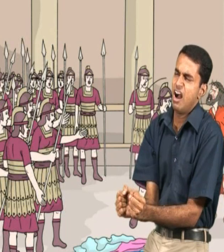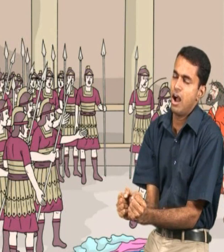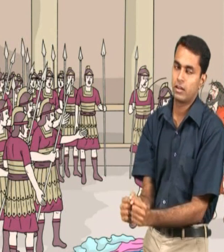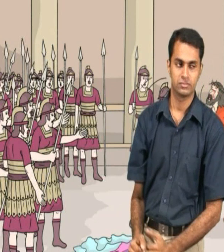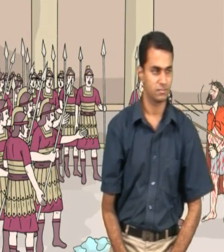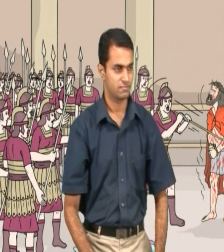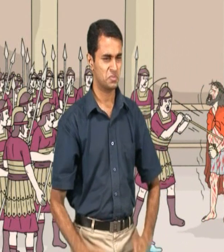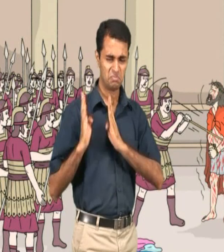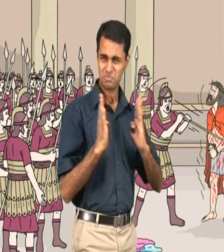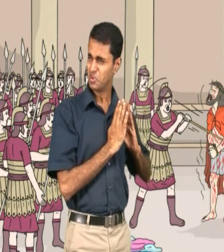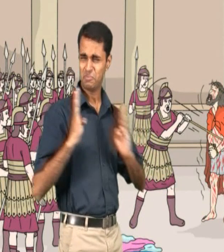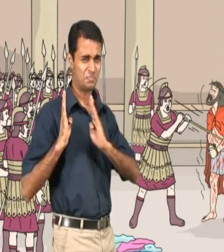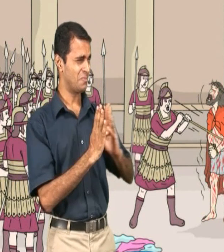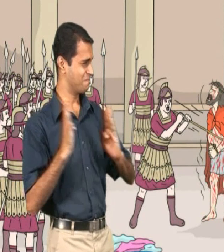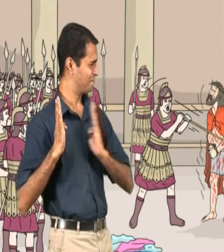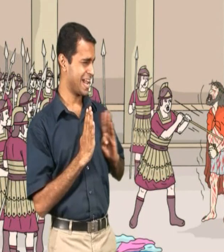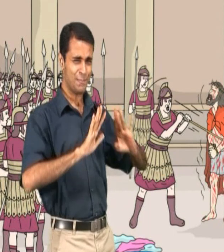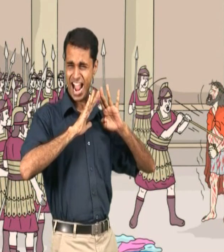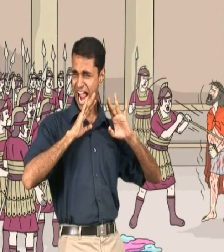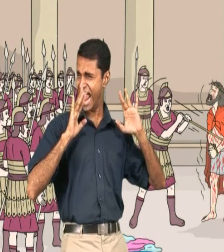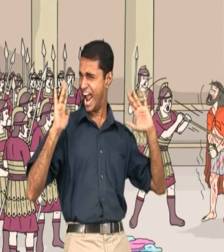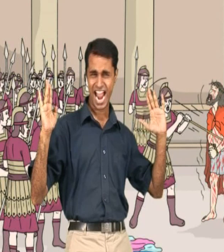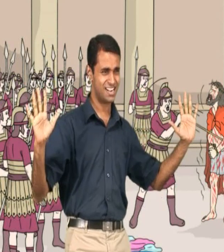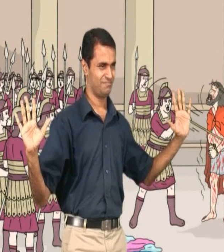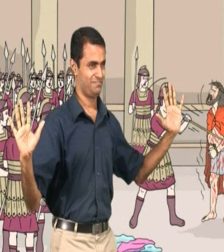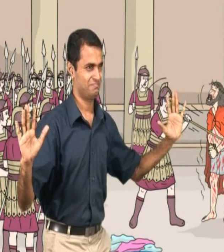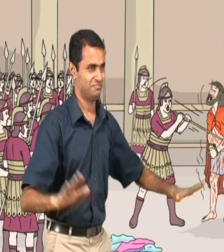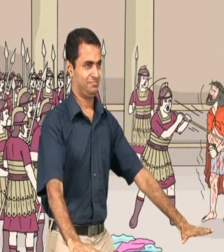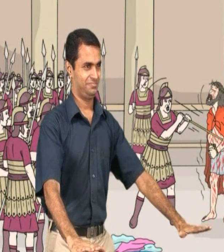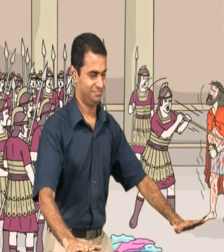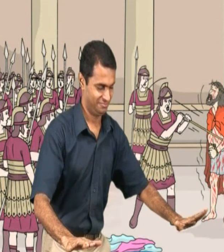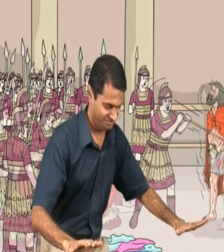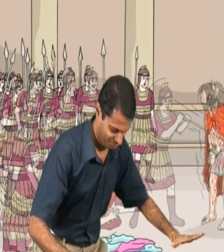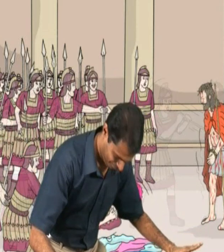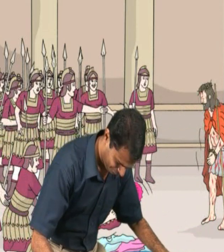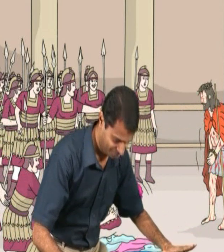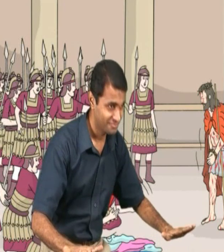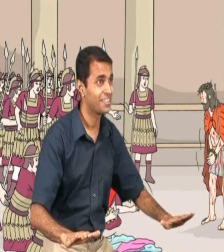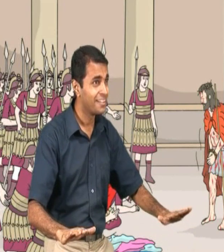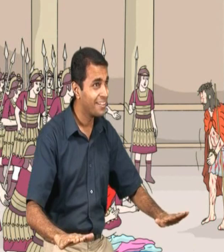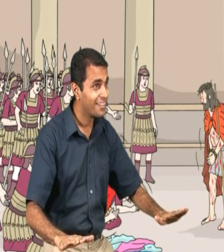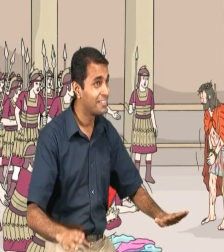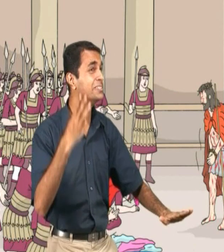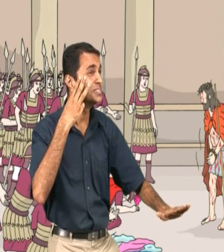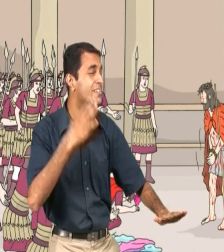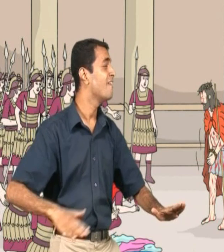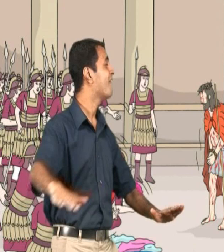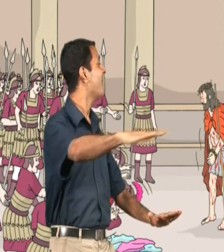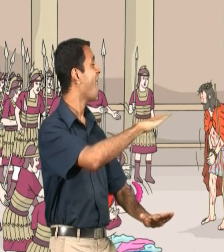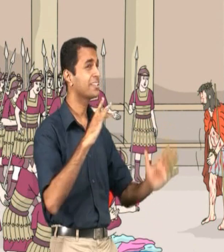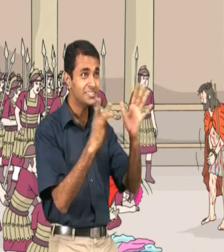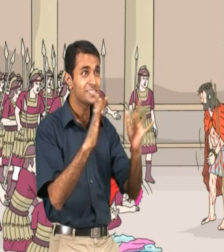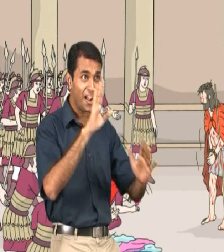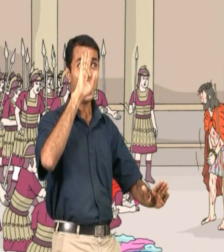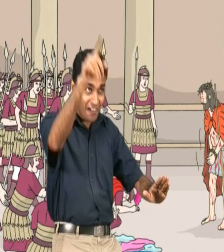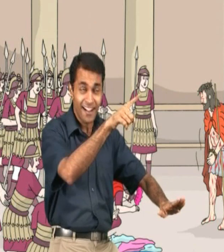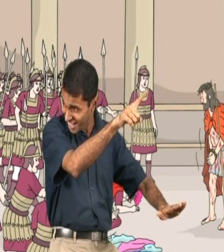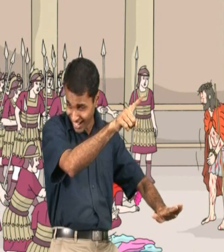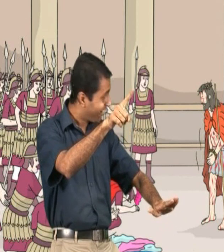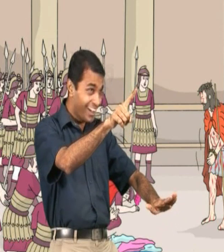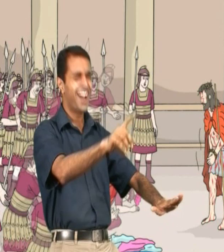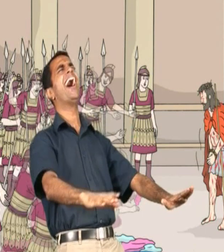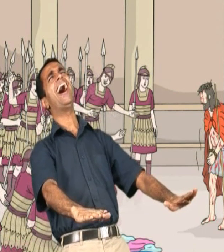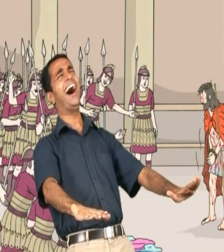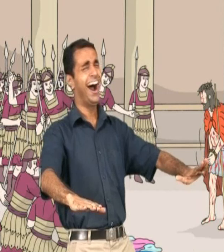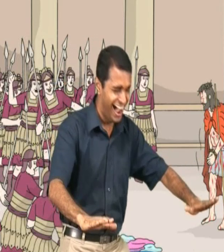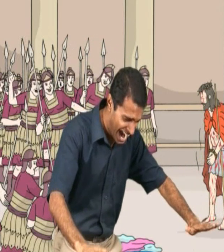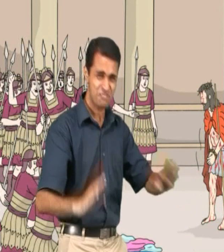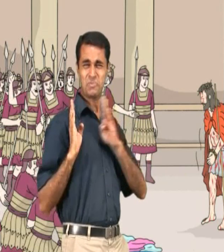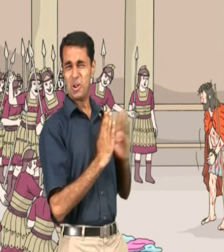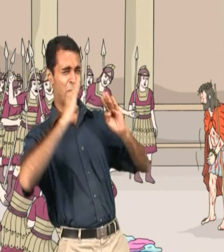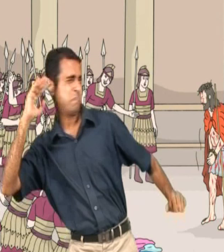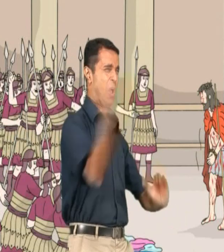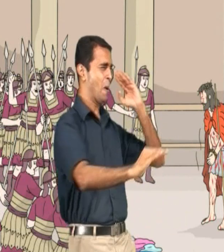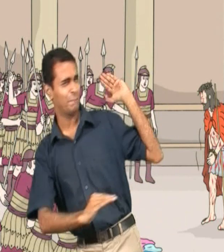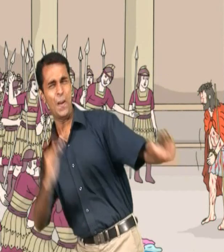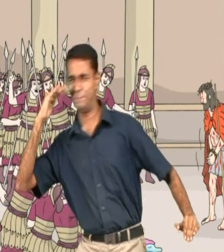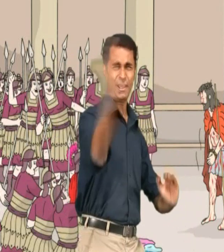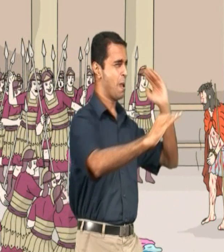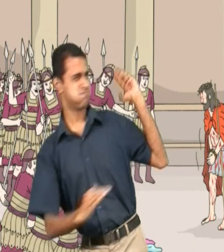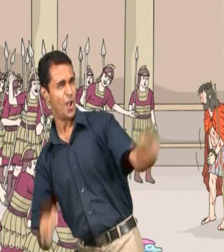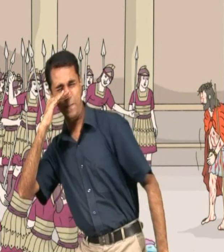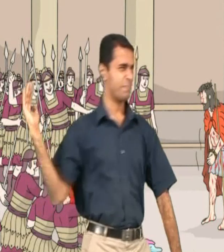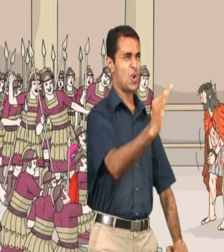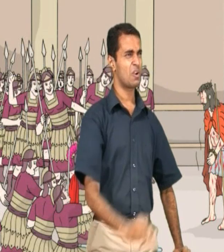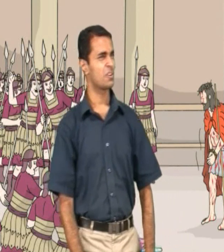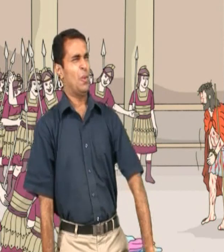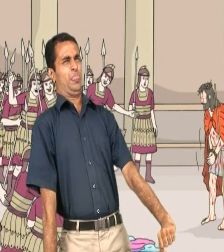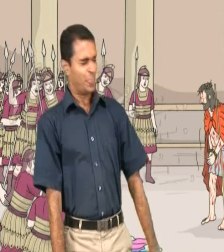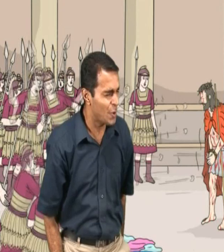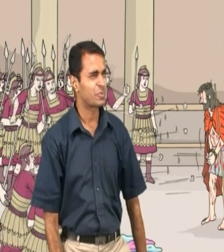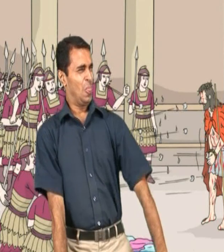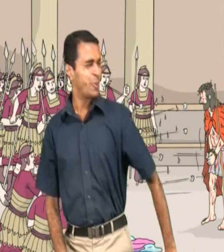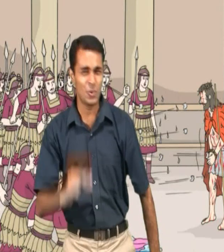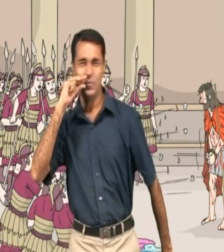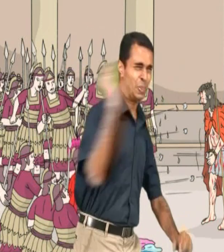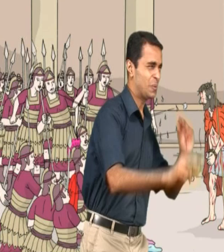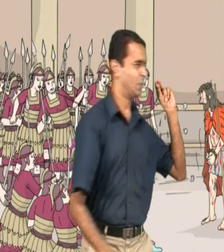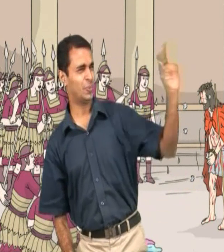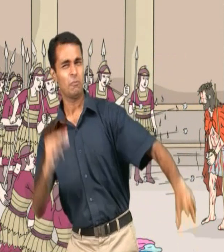They put a staff in His right hand and knelt down before Him to mock Him, saying, “Hail, King of the Jews!”